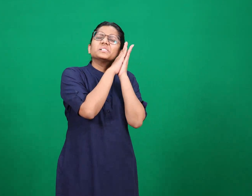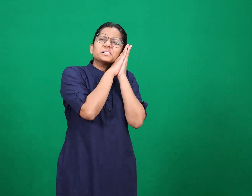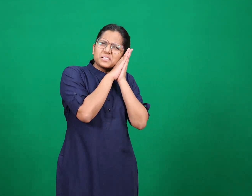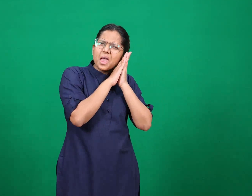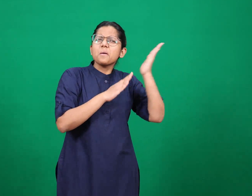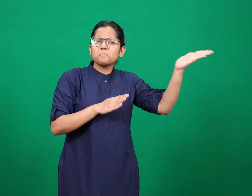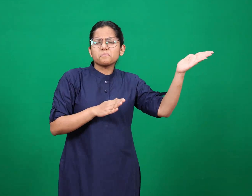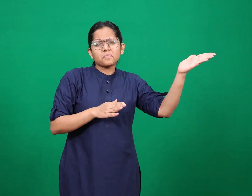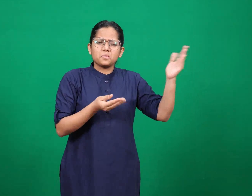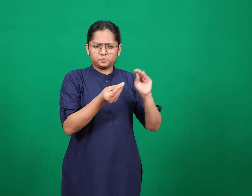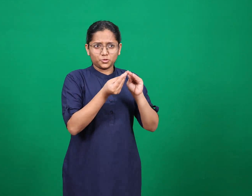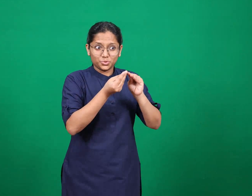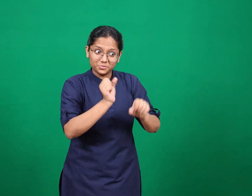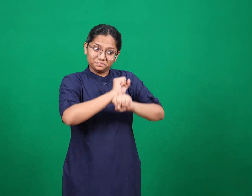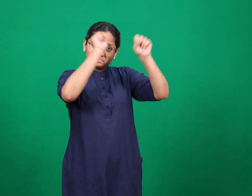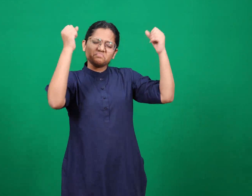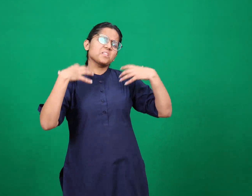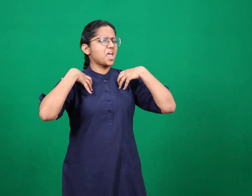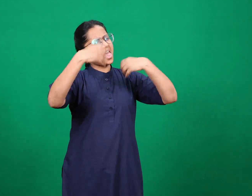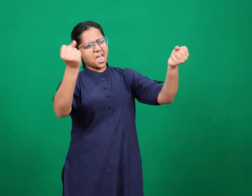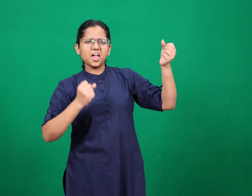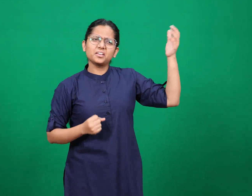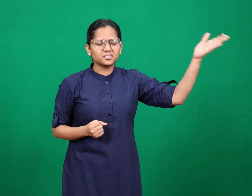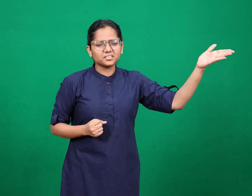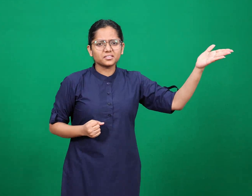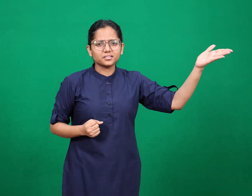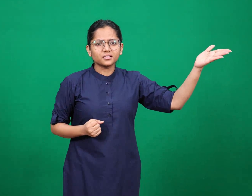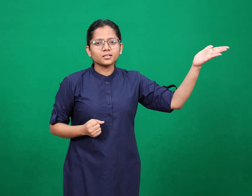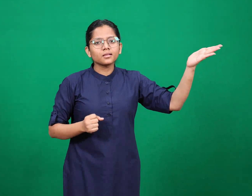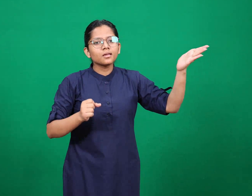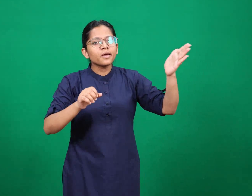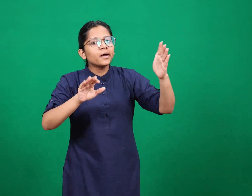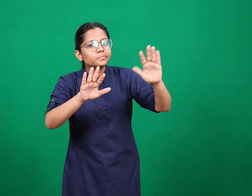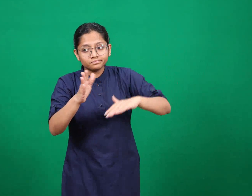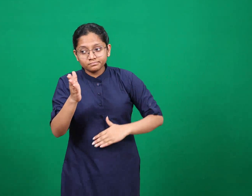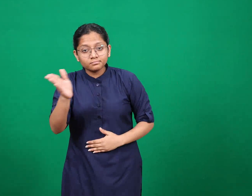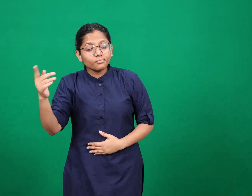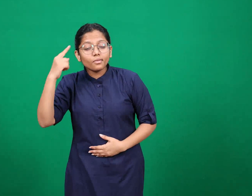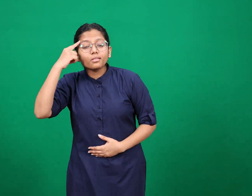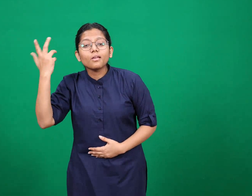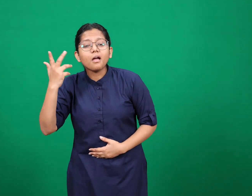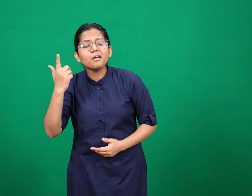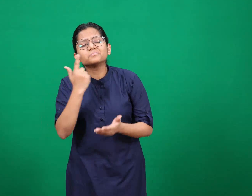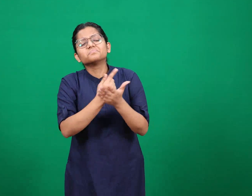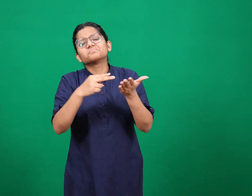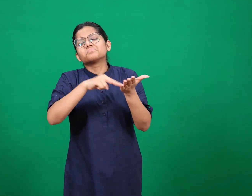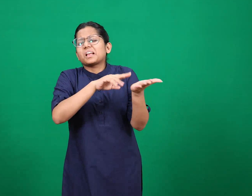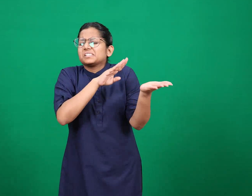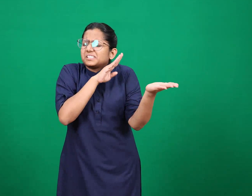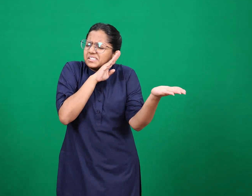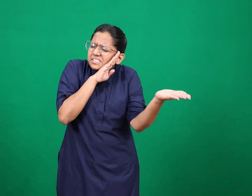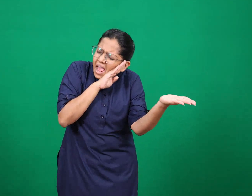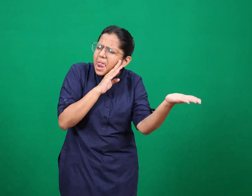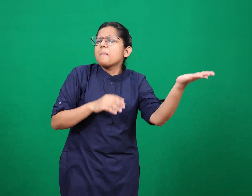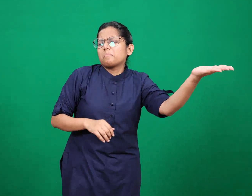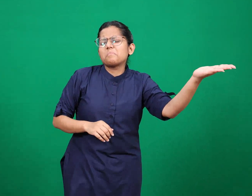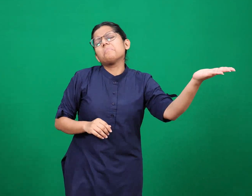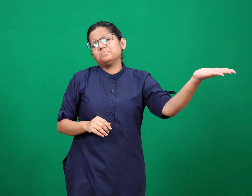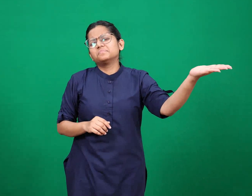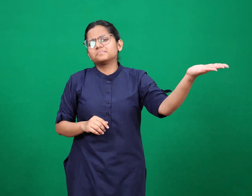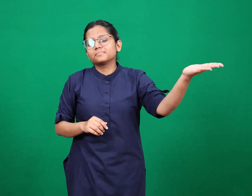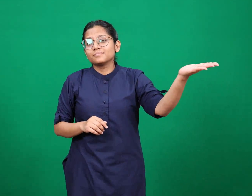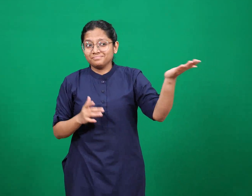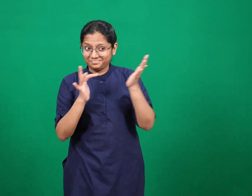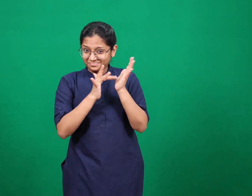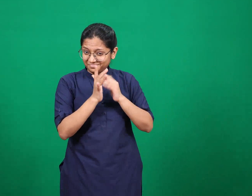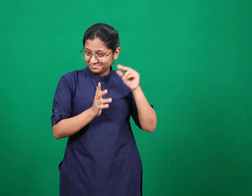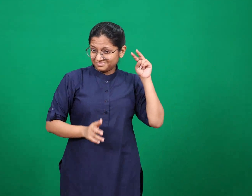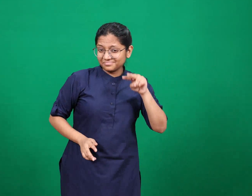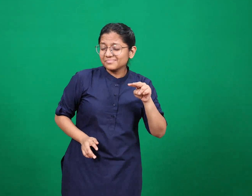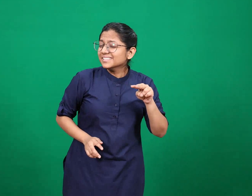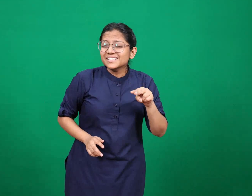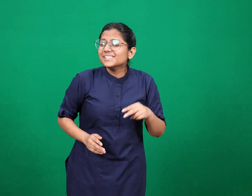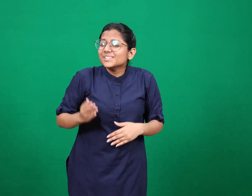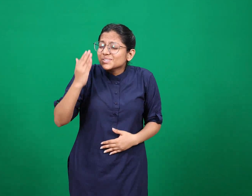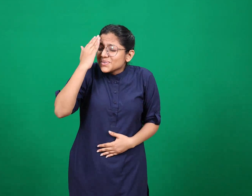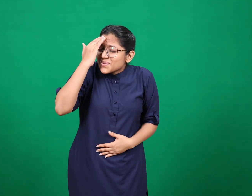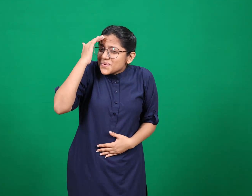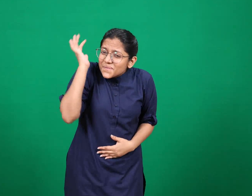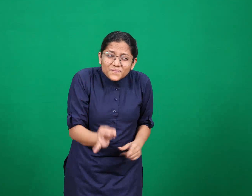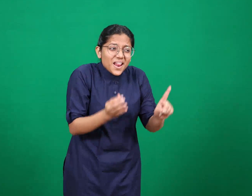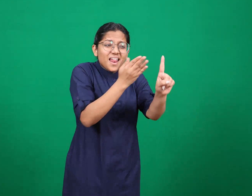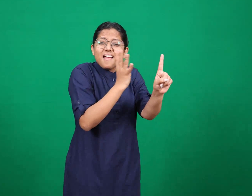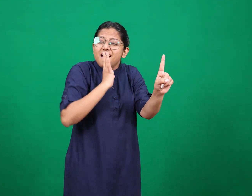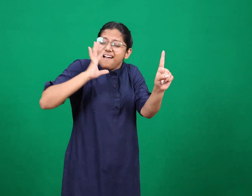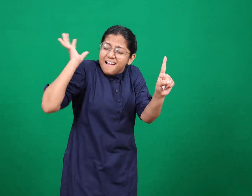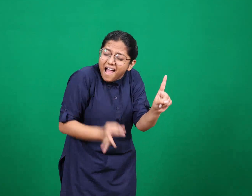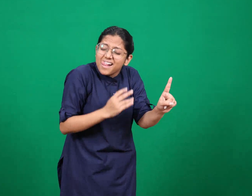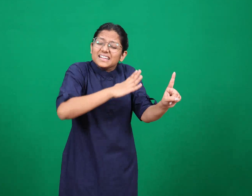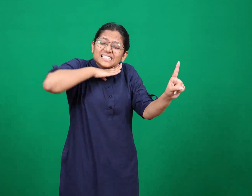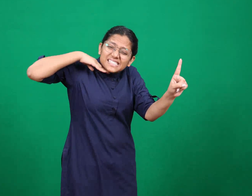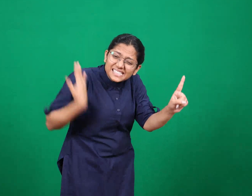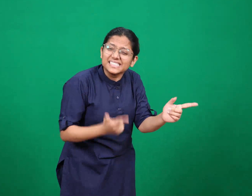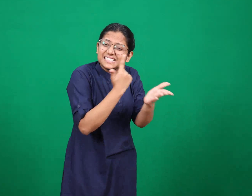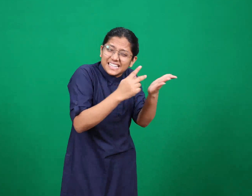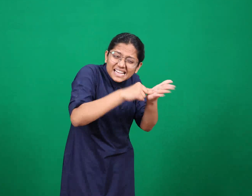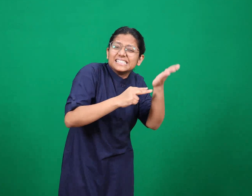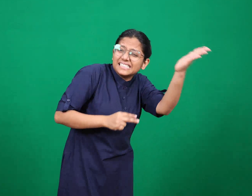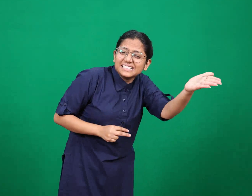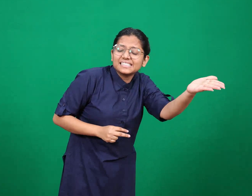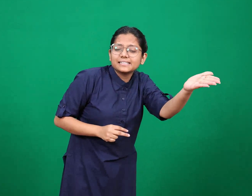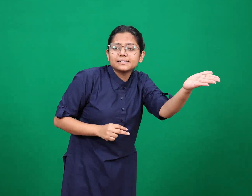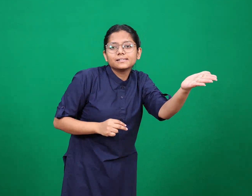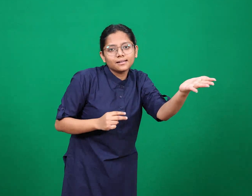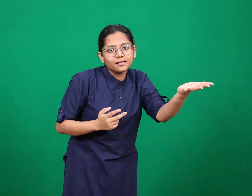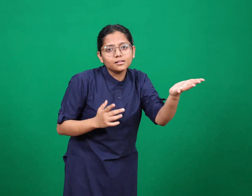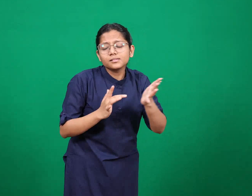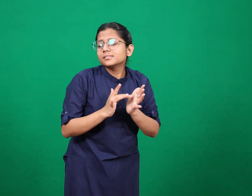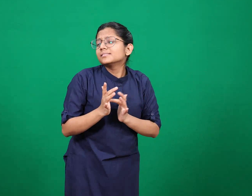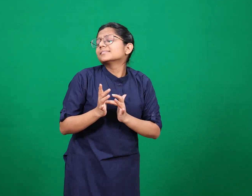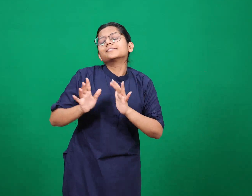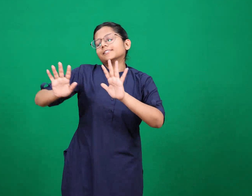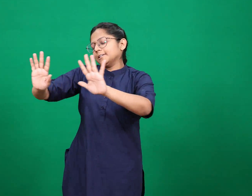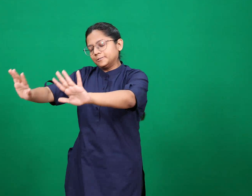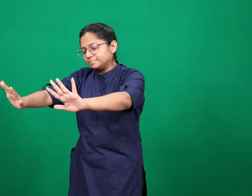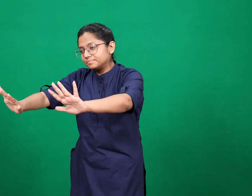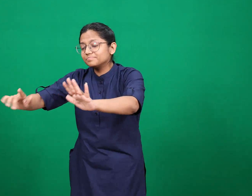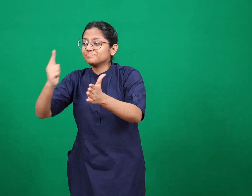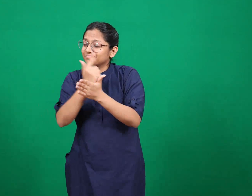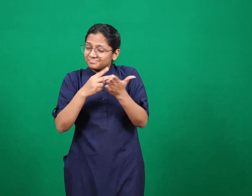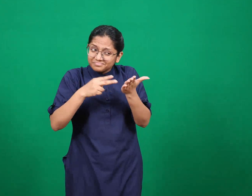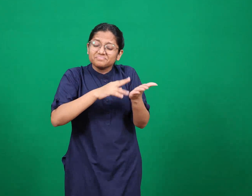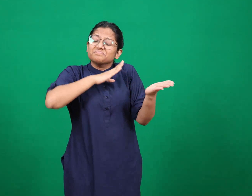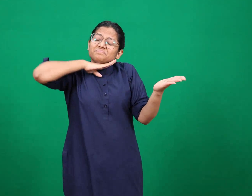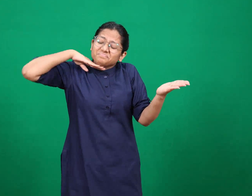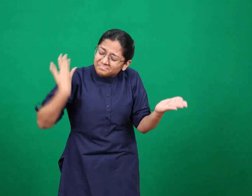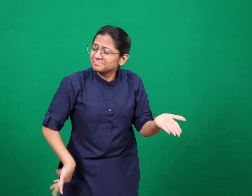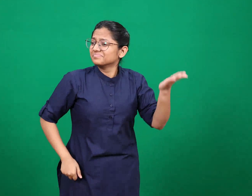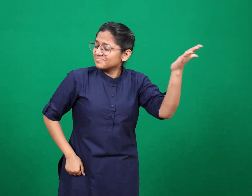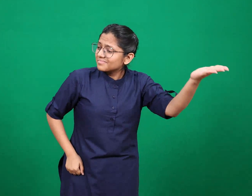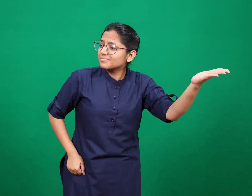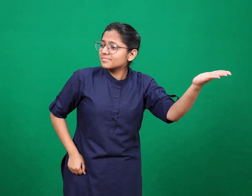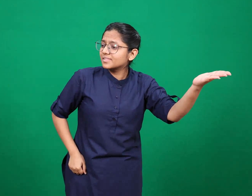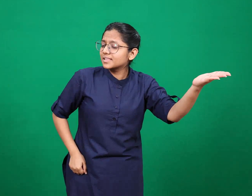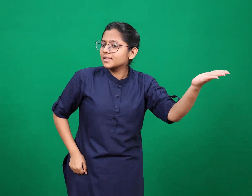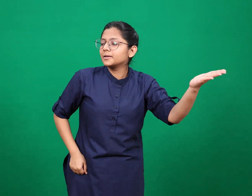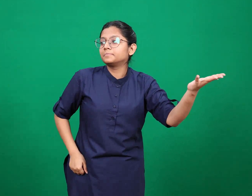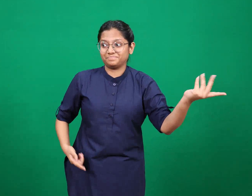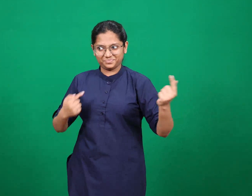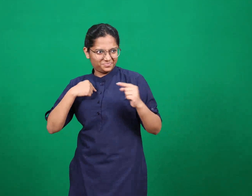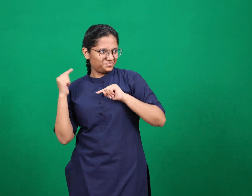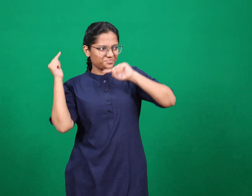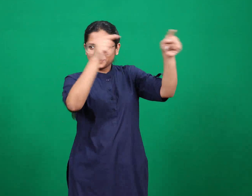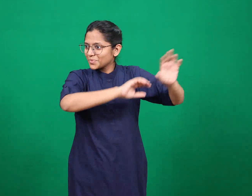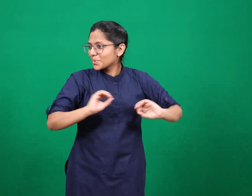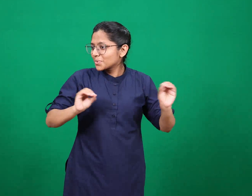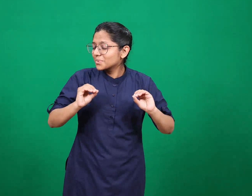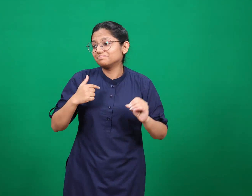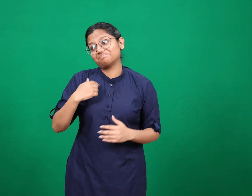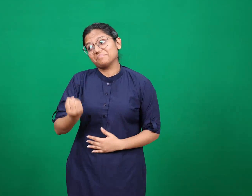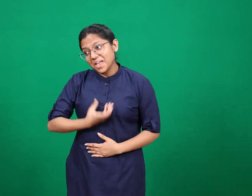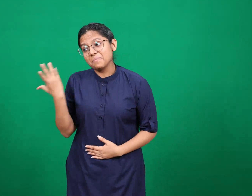They thought that Jesus was talking about actual sleep, but He was speaking about the death of Lazarus.